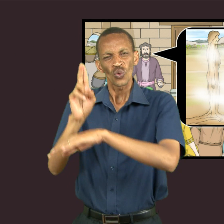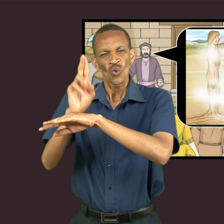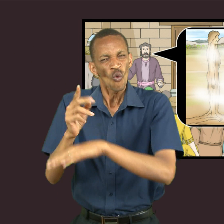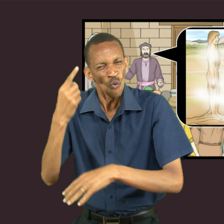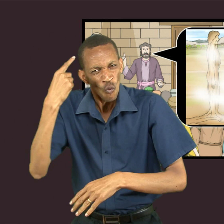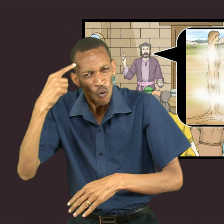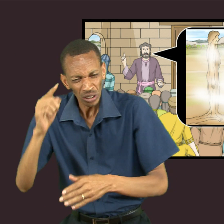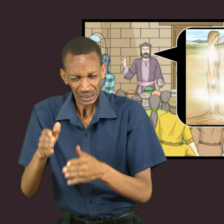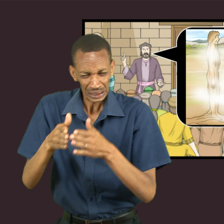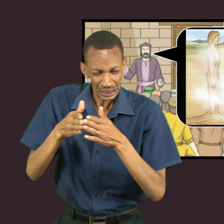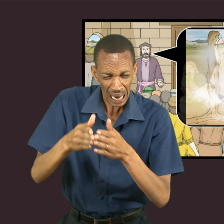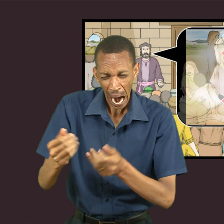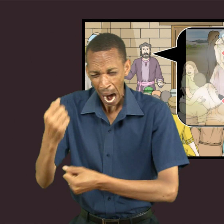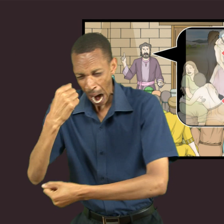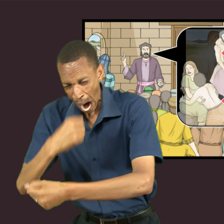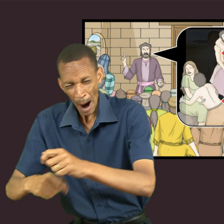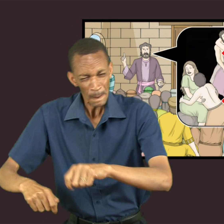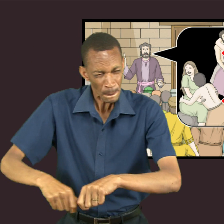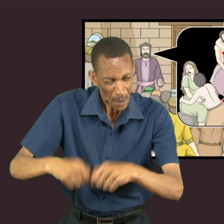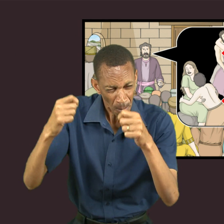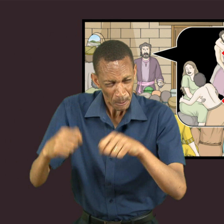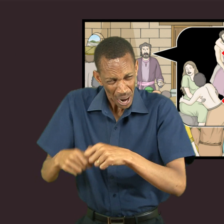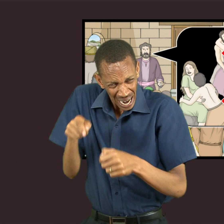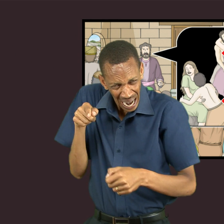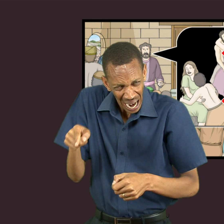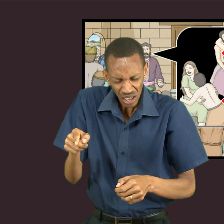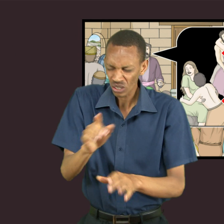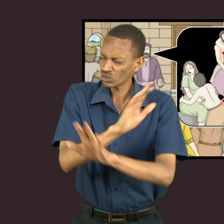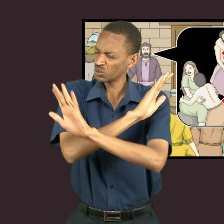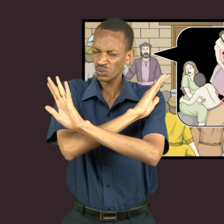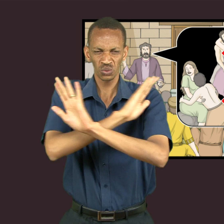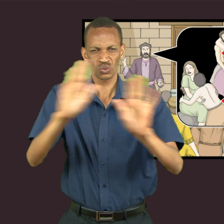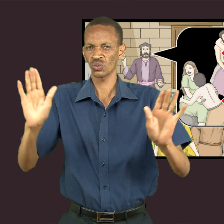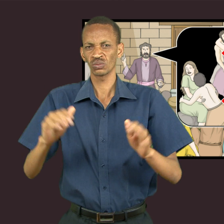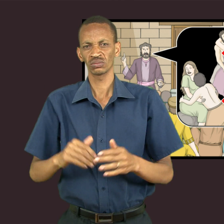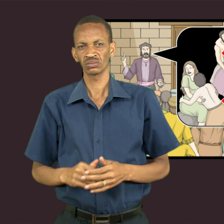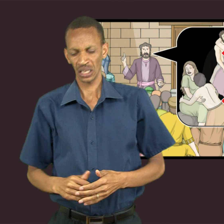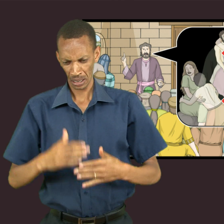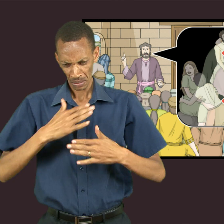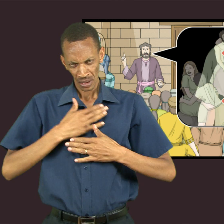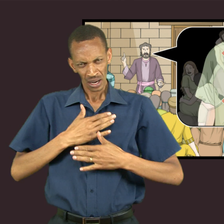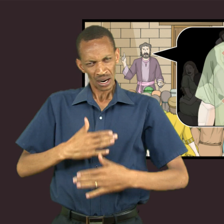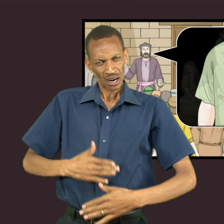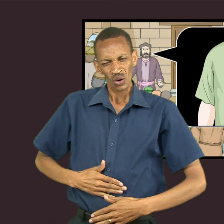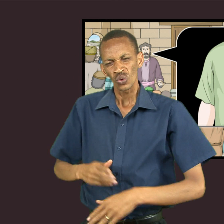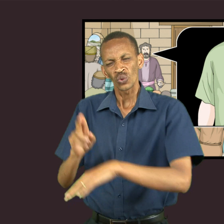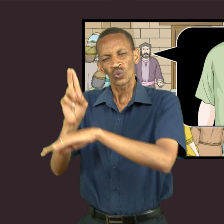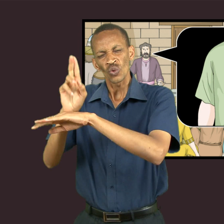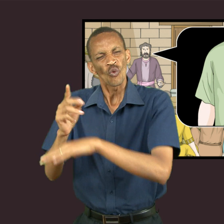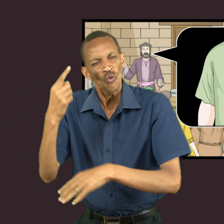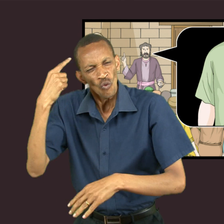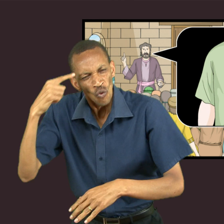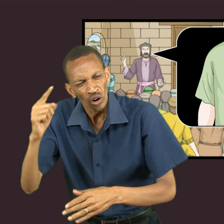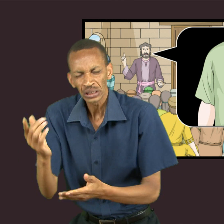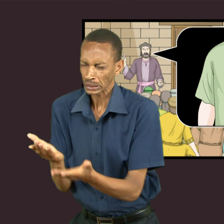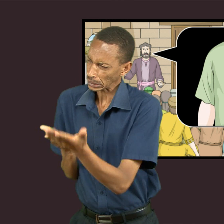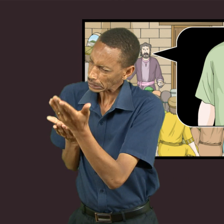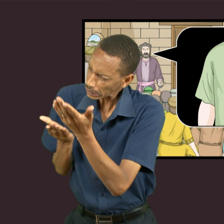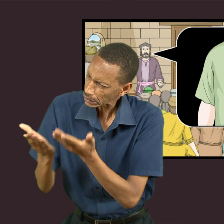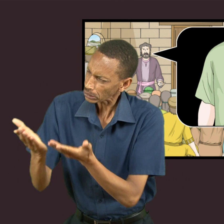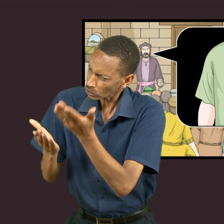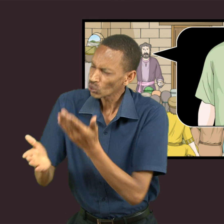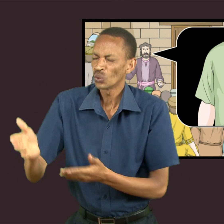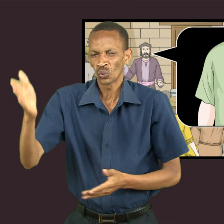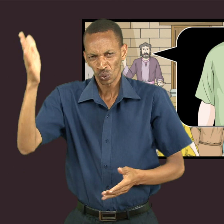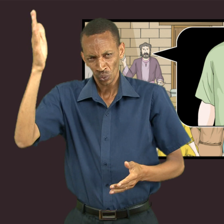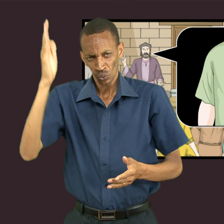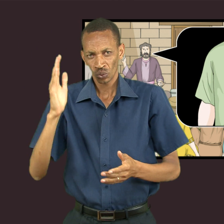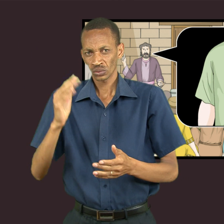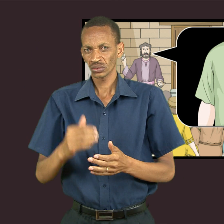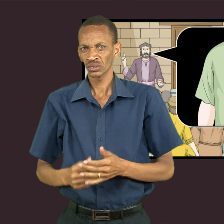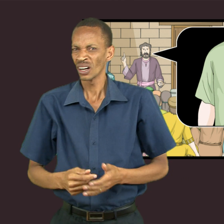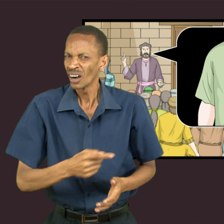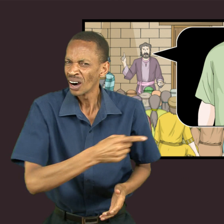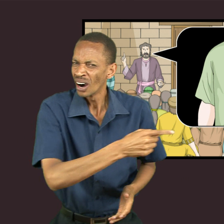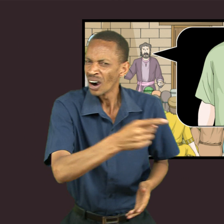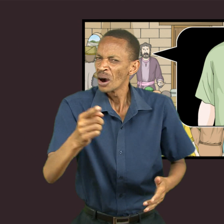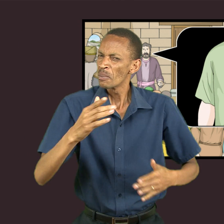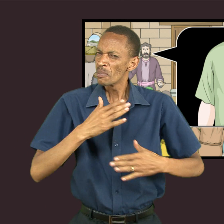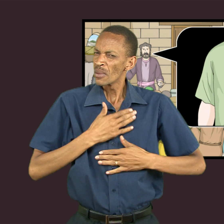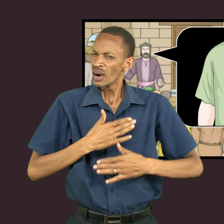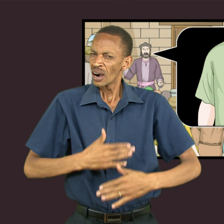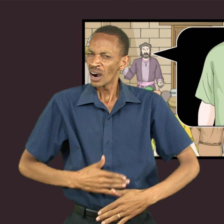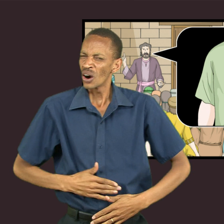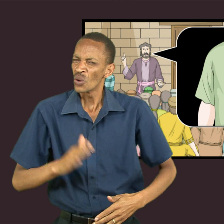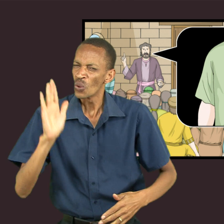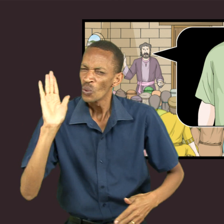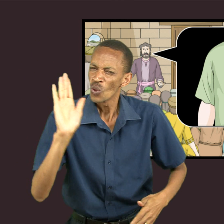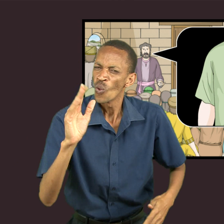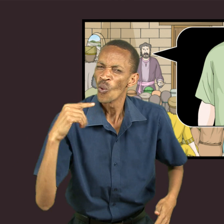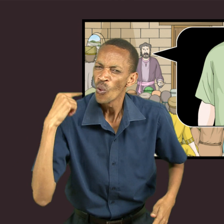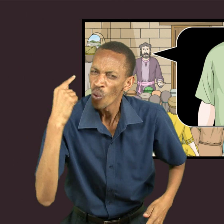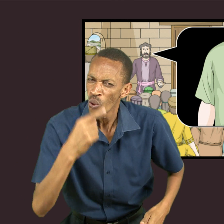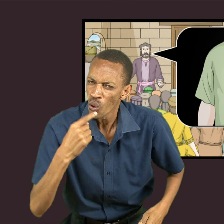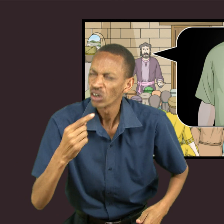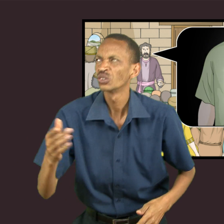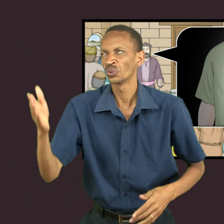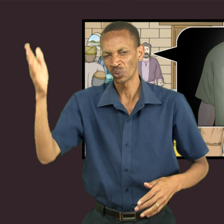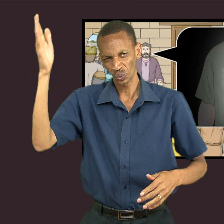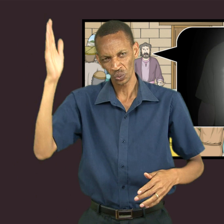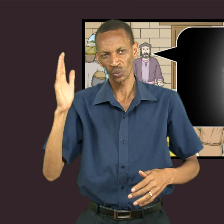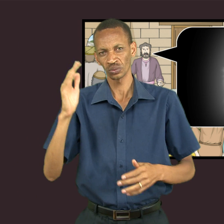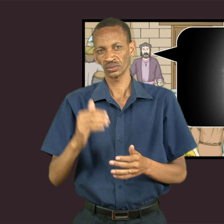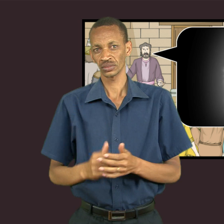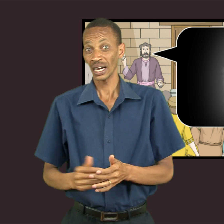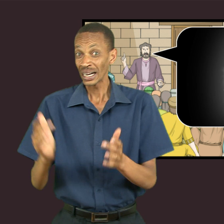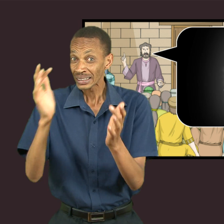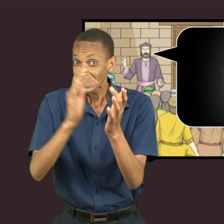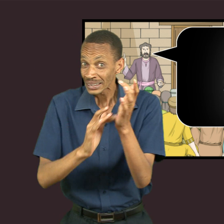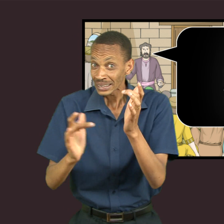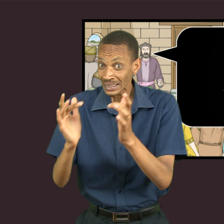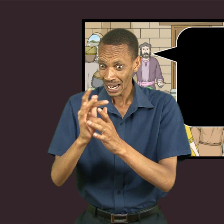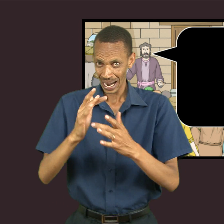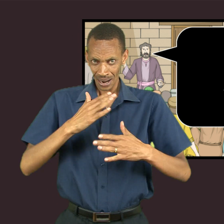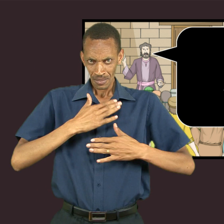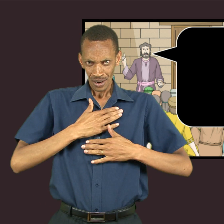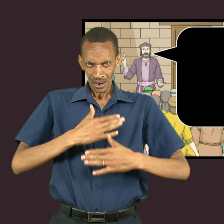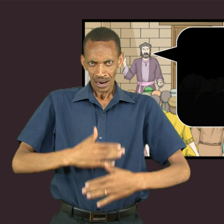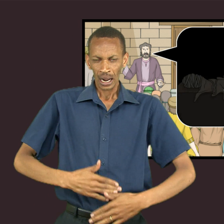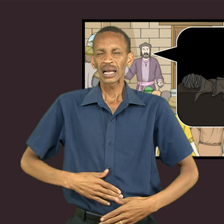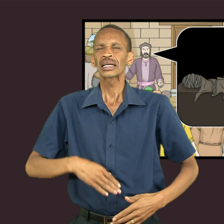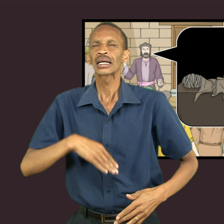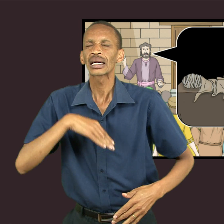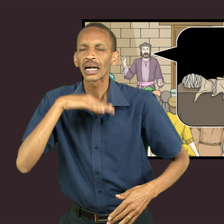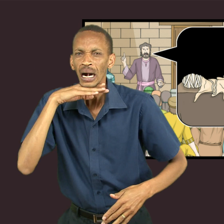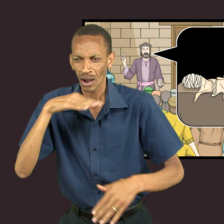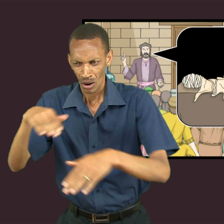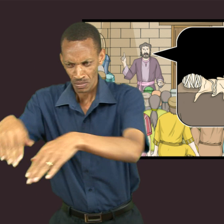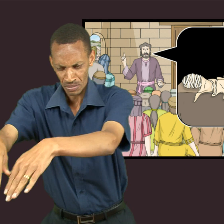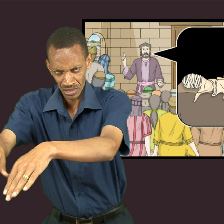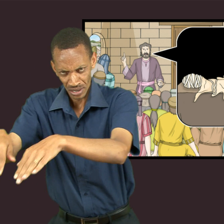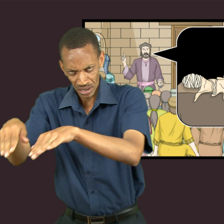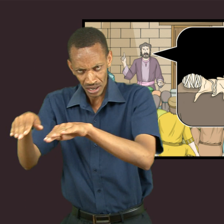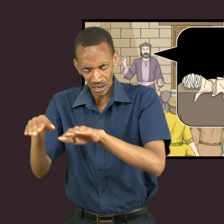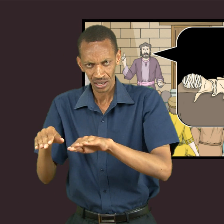The body is not intended for sexual immorality, but for the Lord, and the Lord for the body.